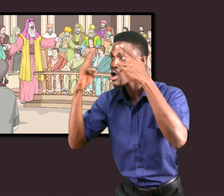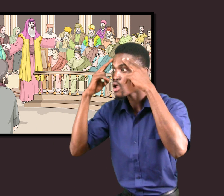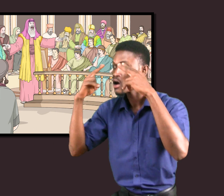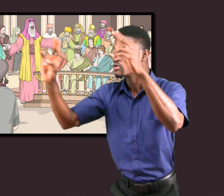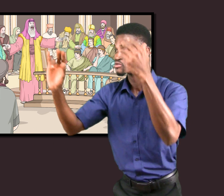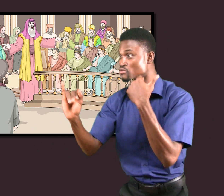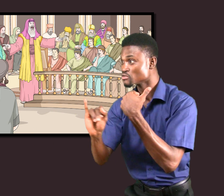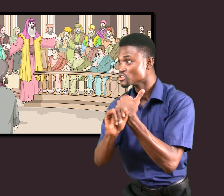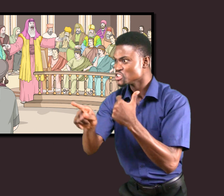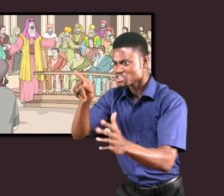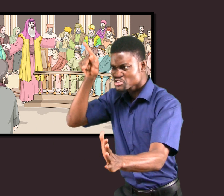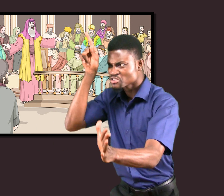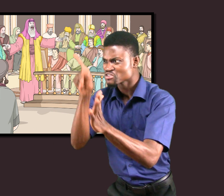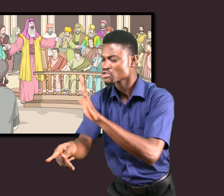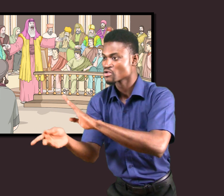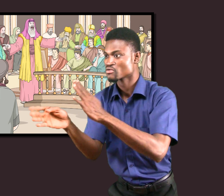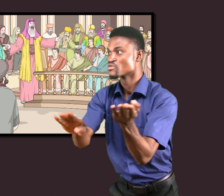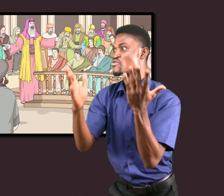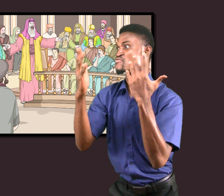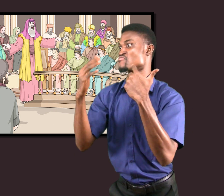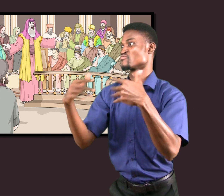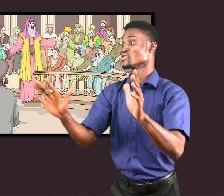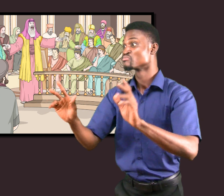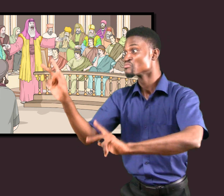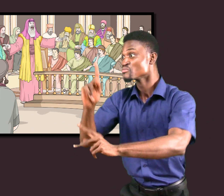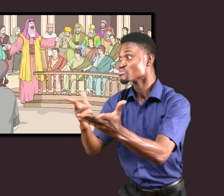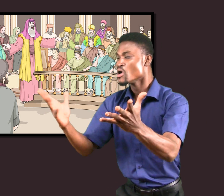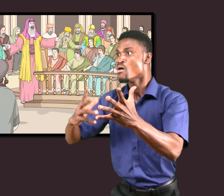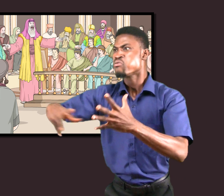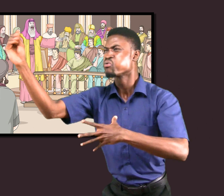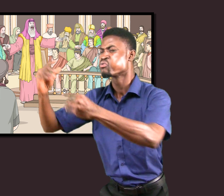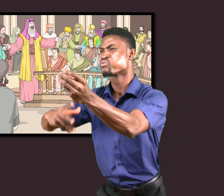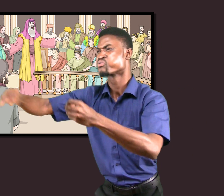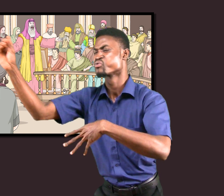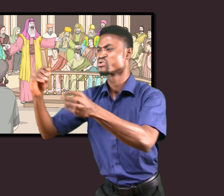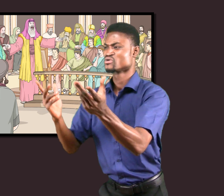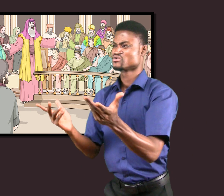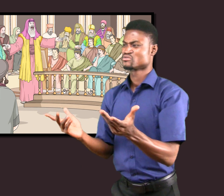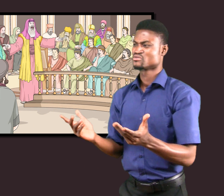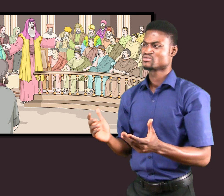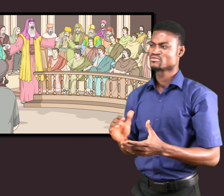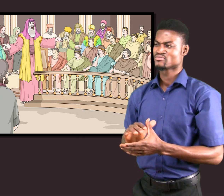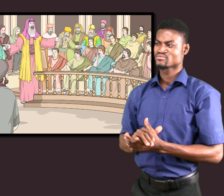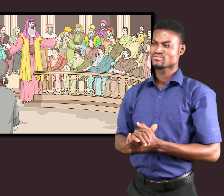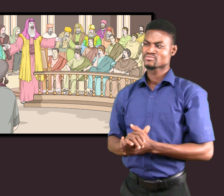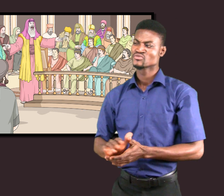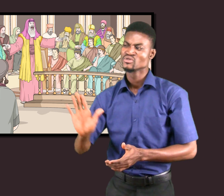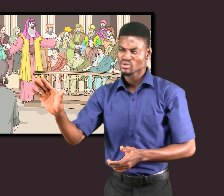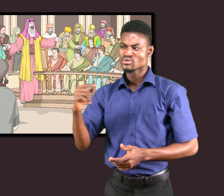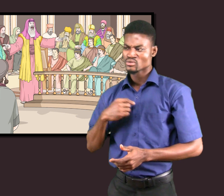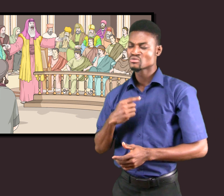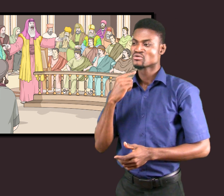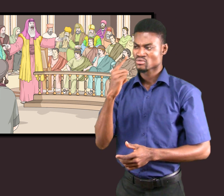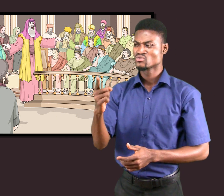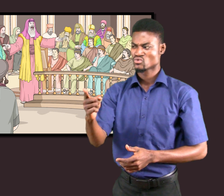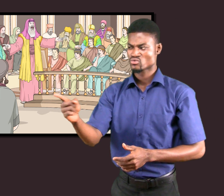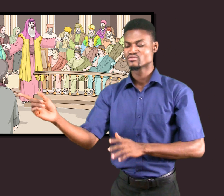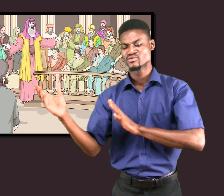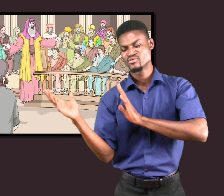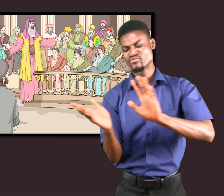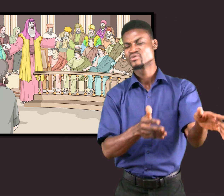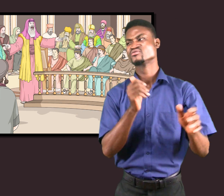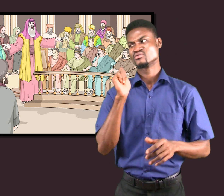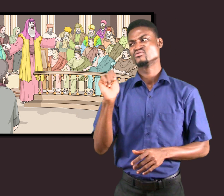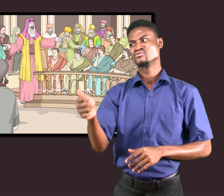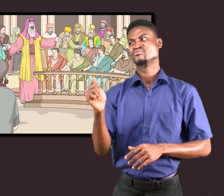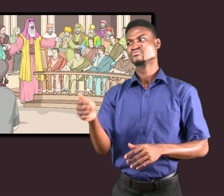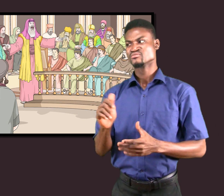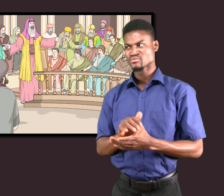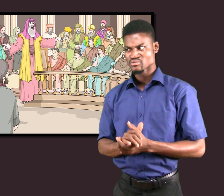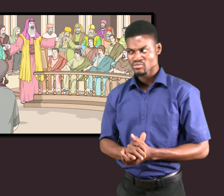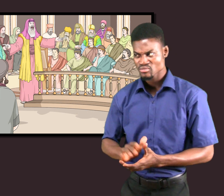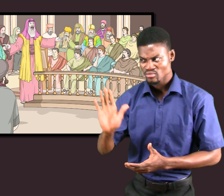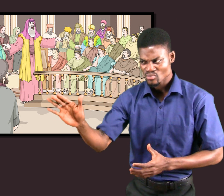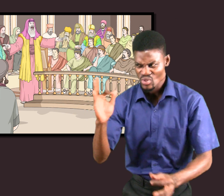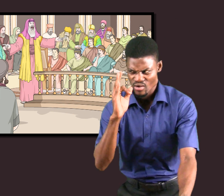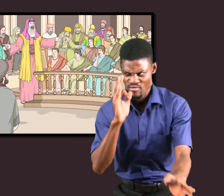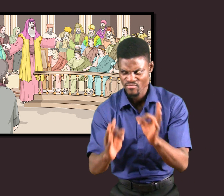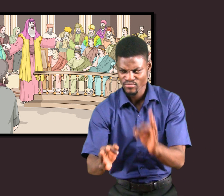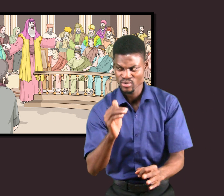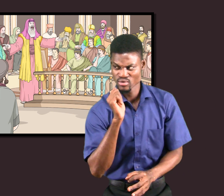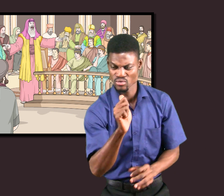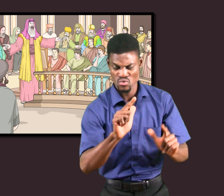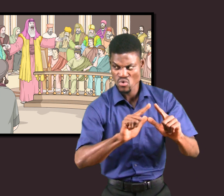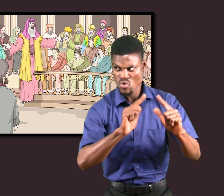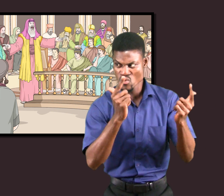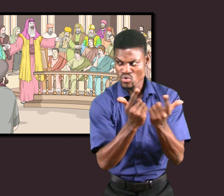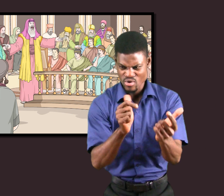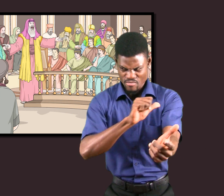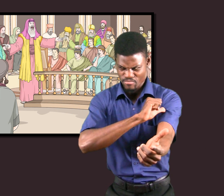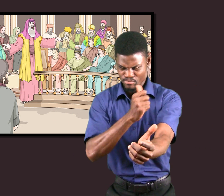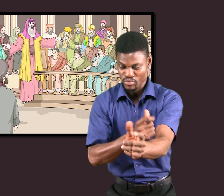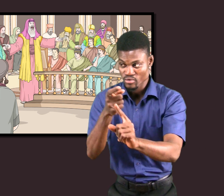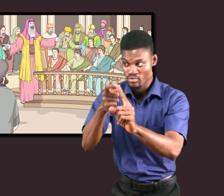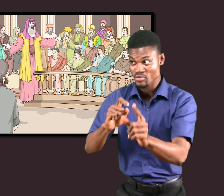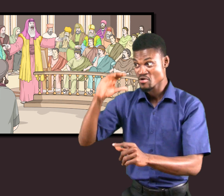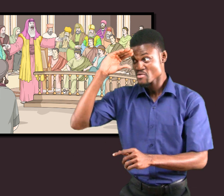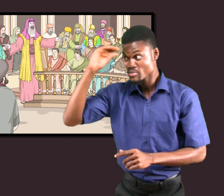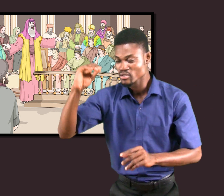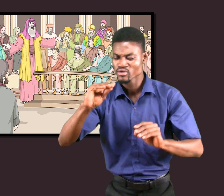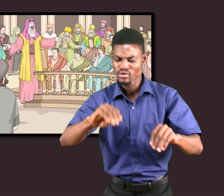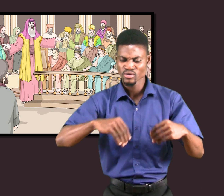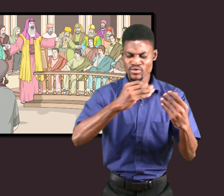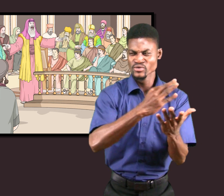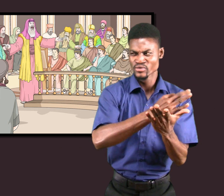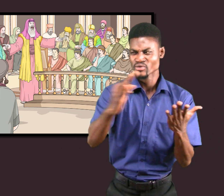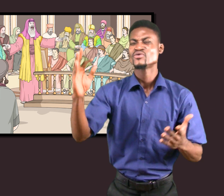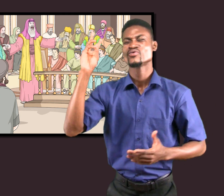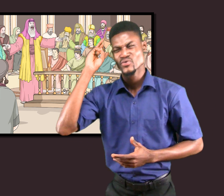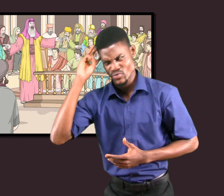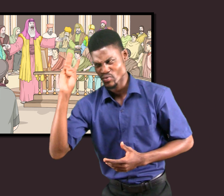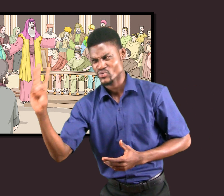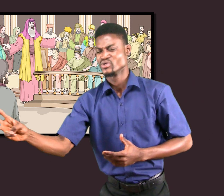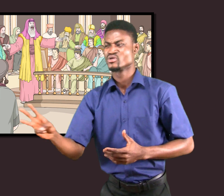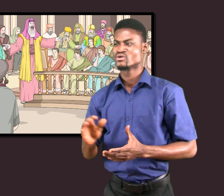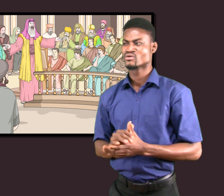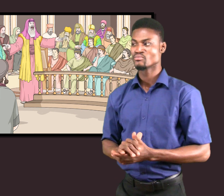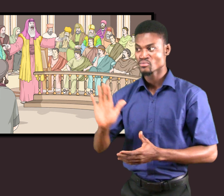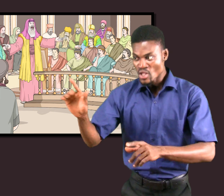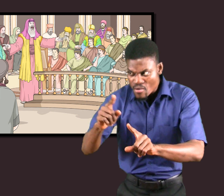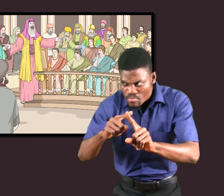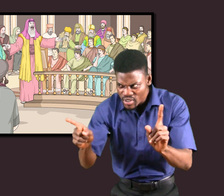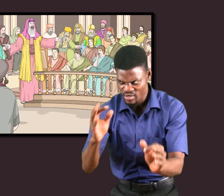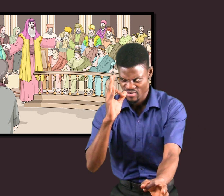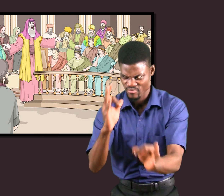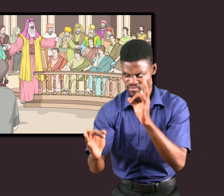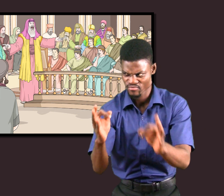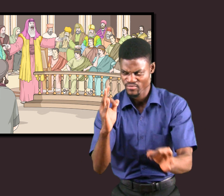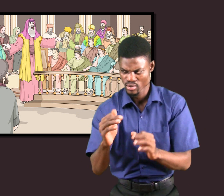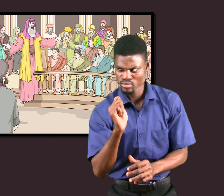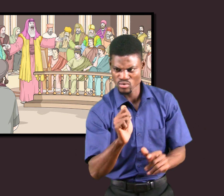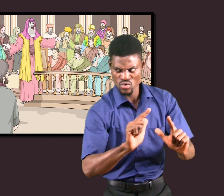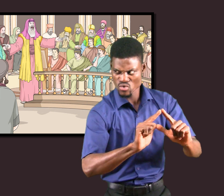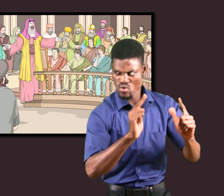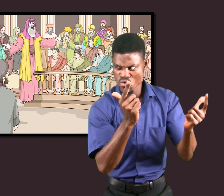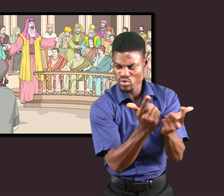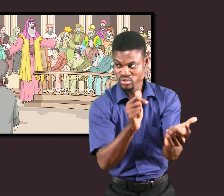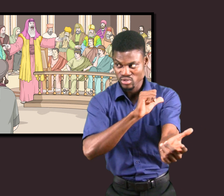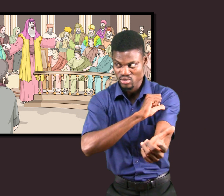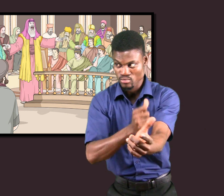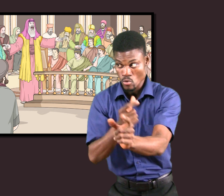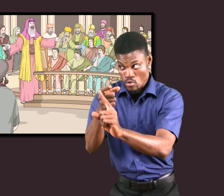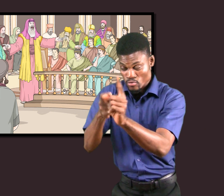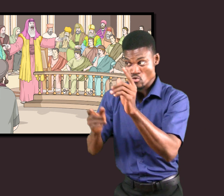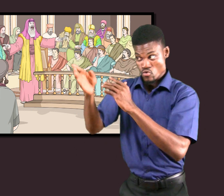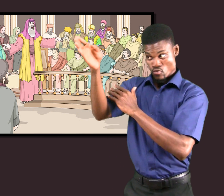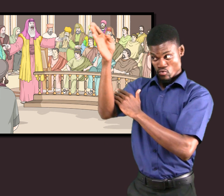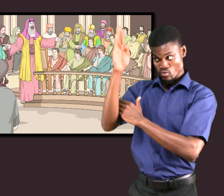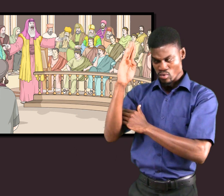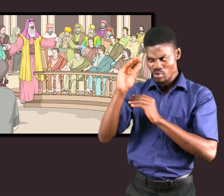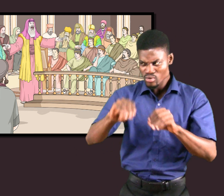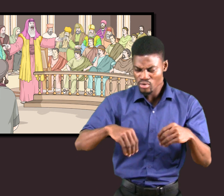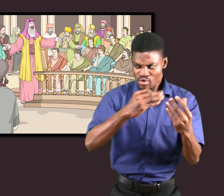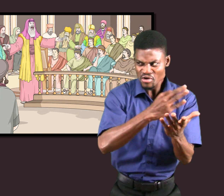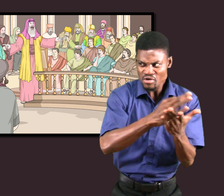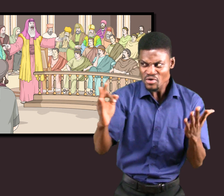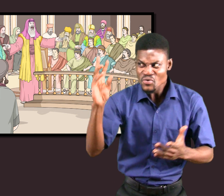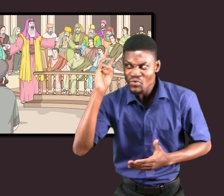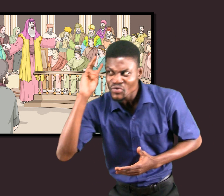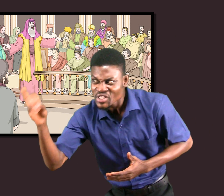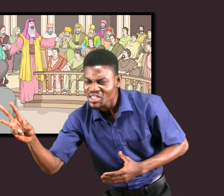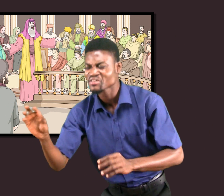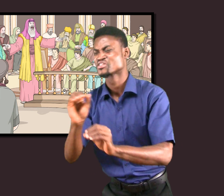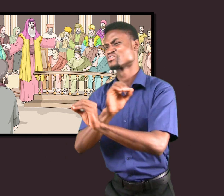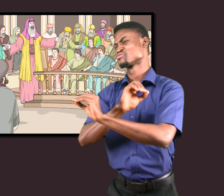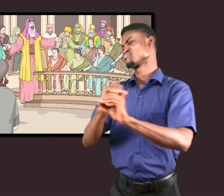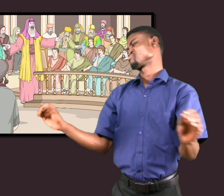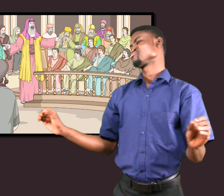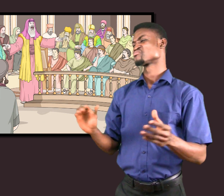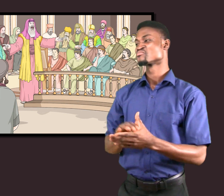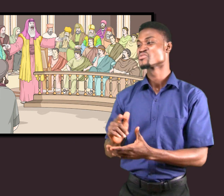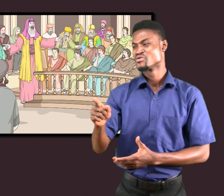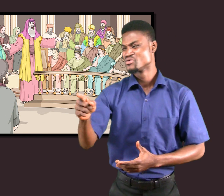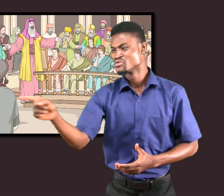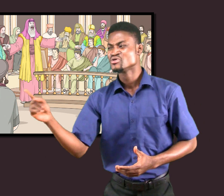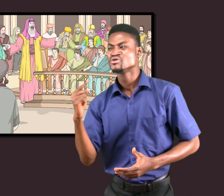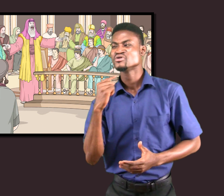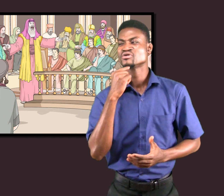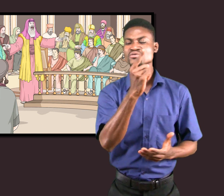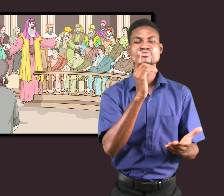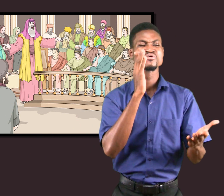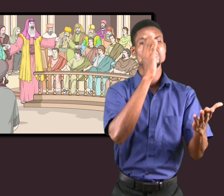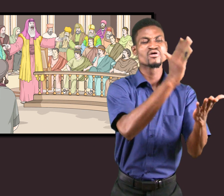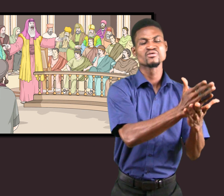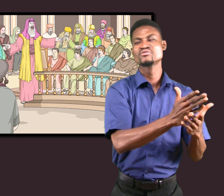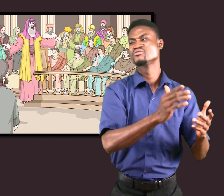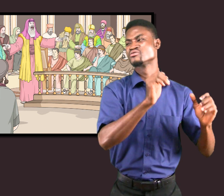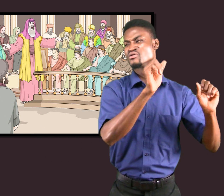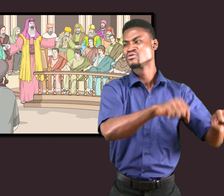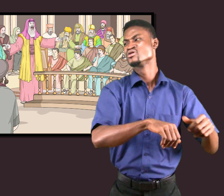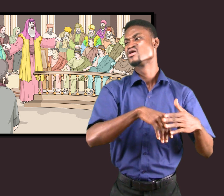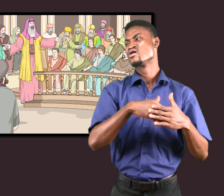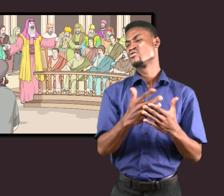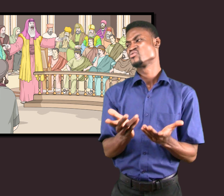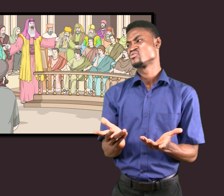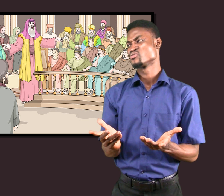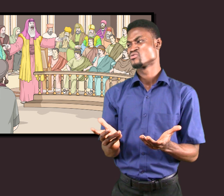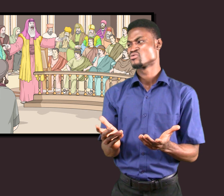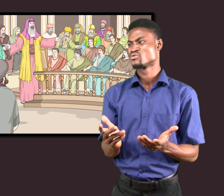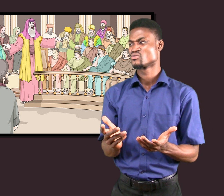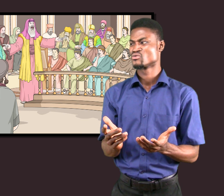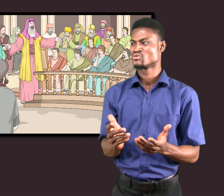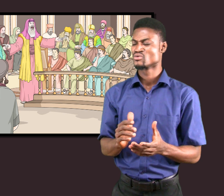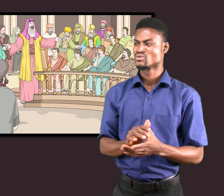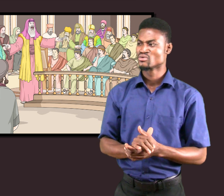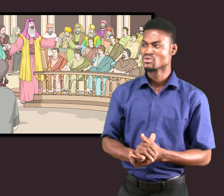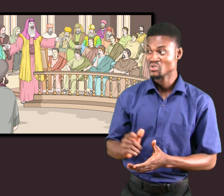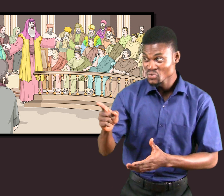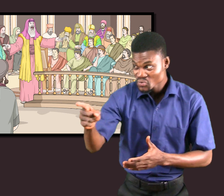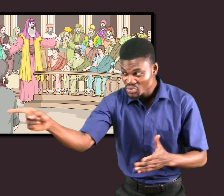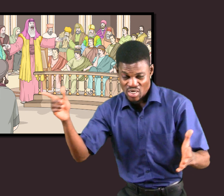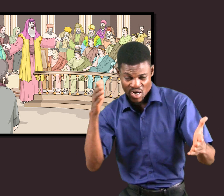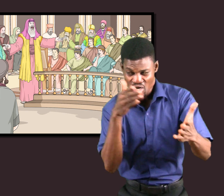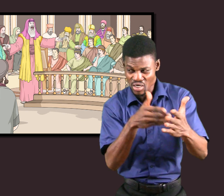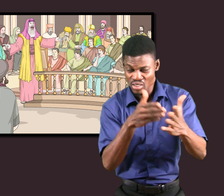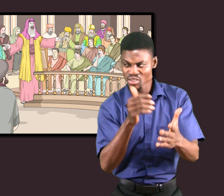He too perished, and all his followers were scattered. So in the present case I advise you: Leave these men alone.